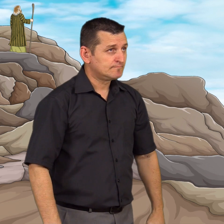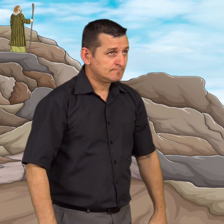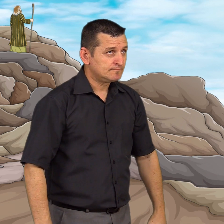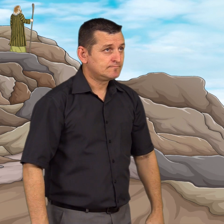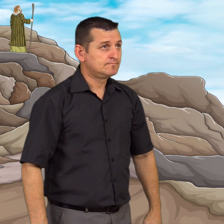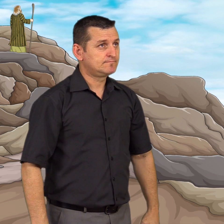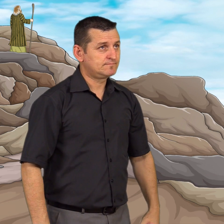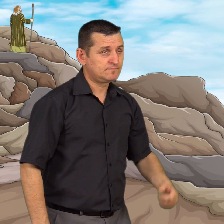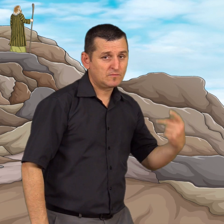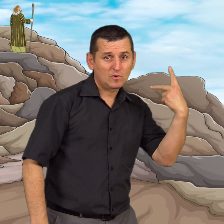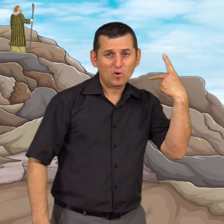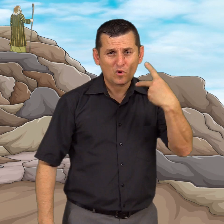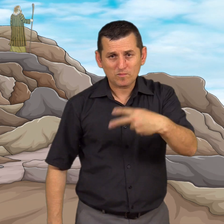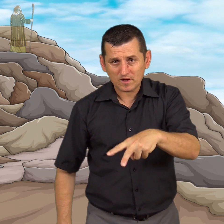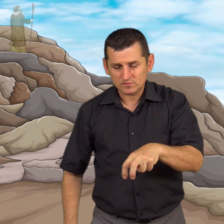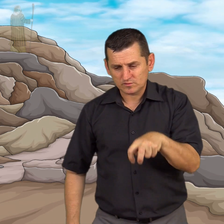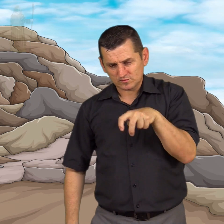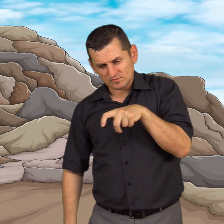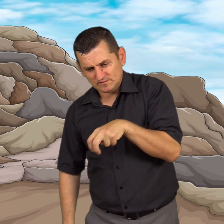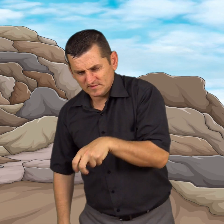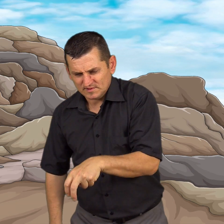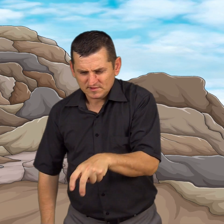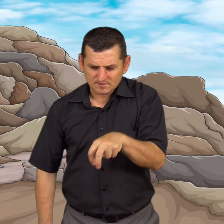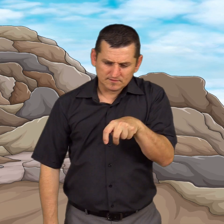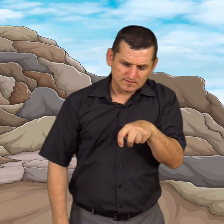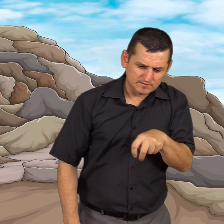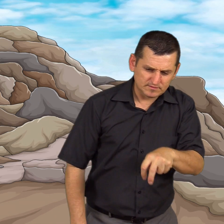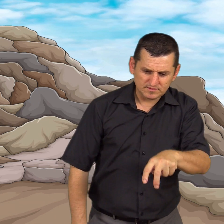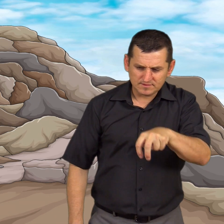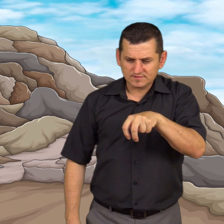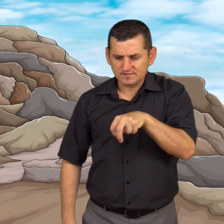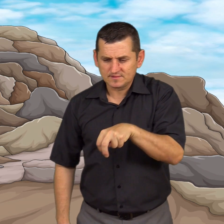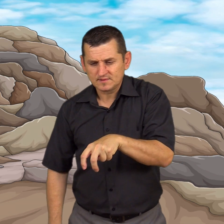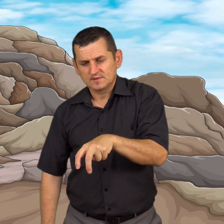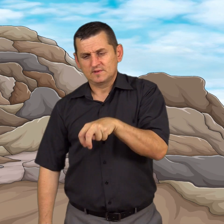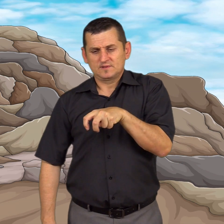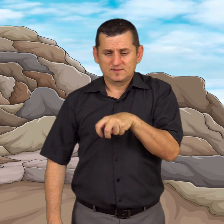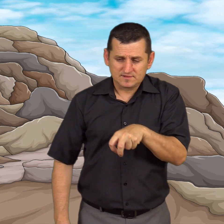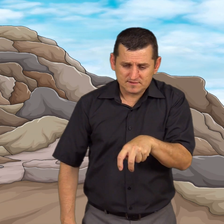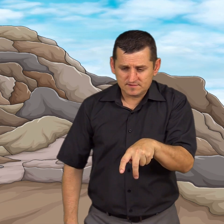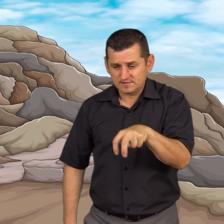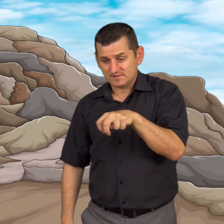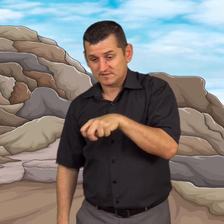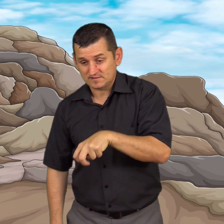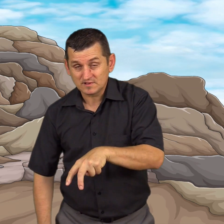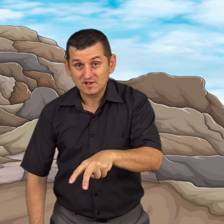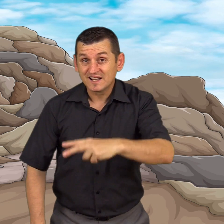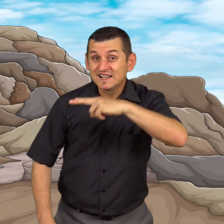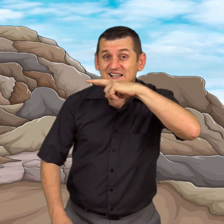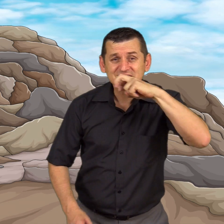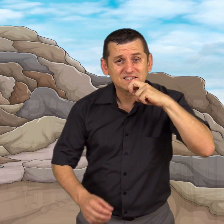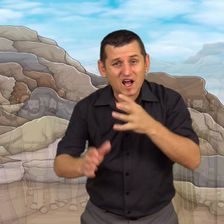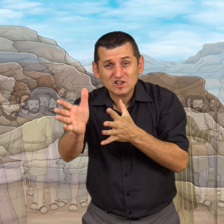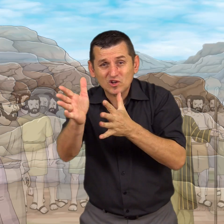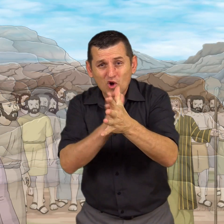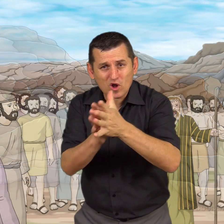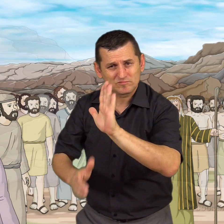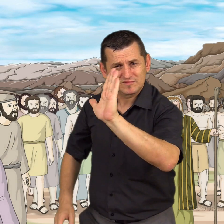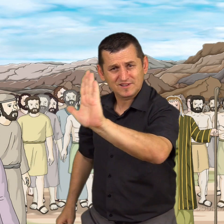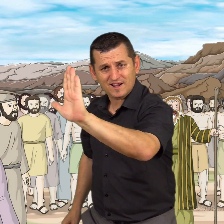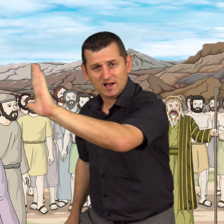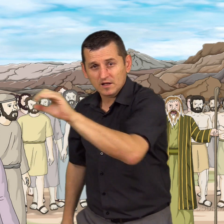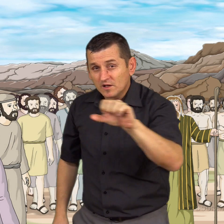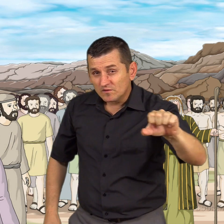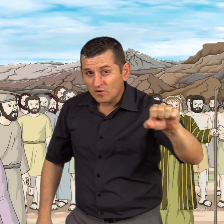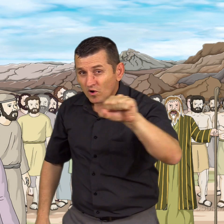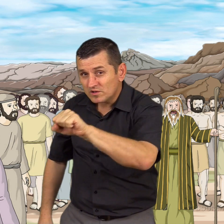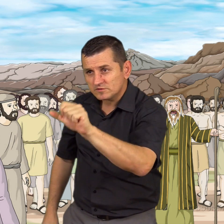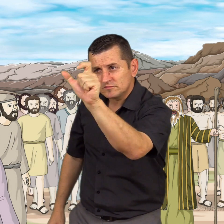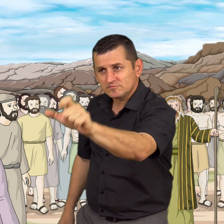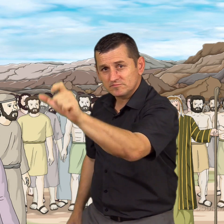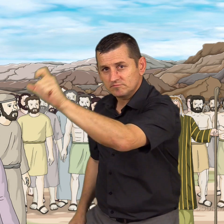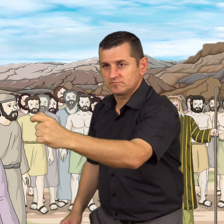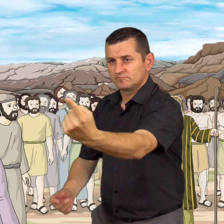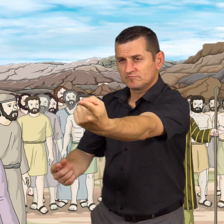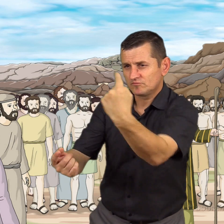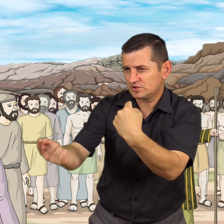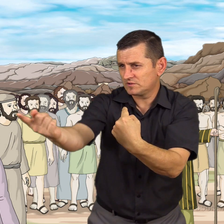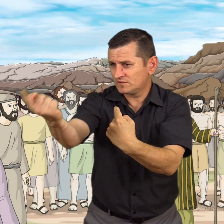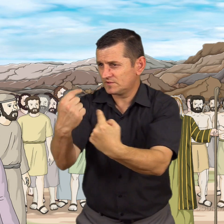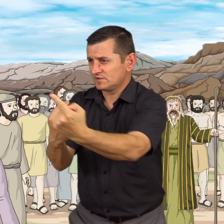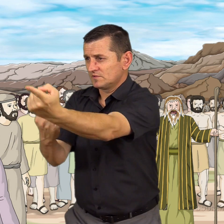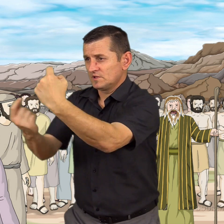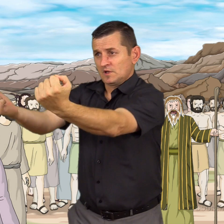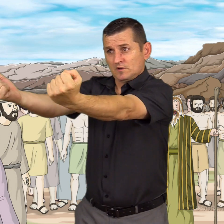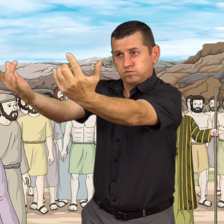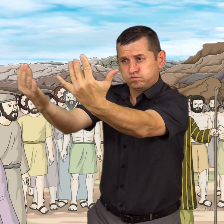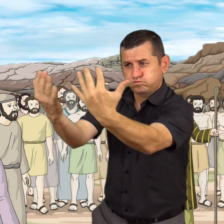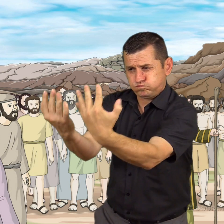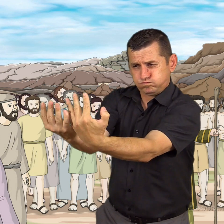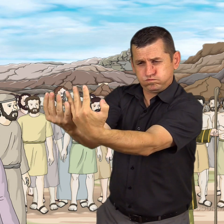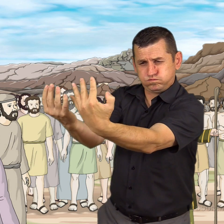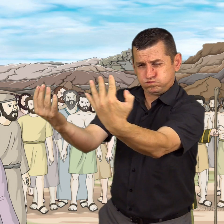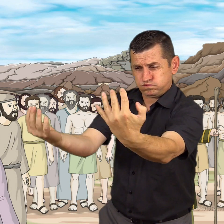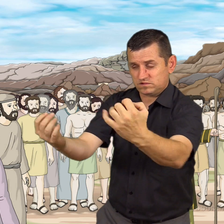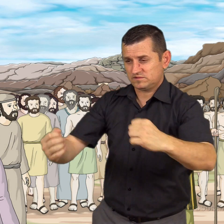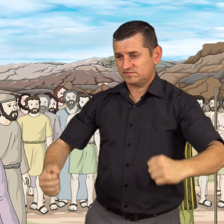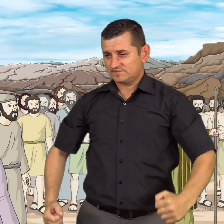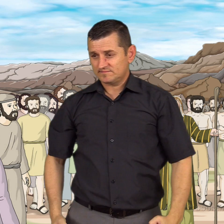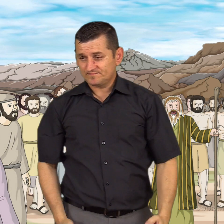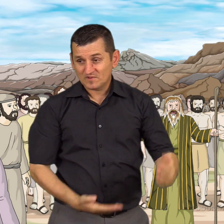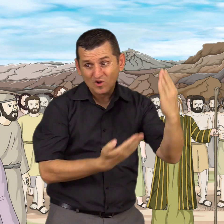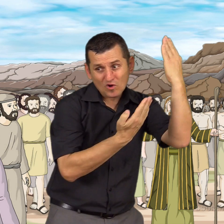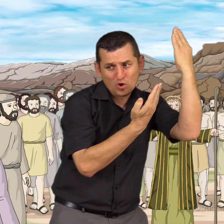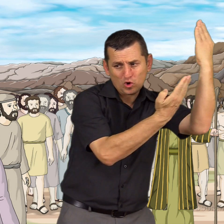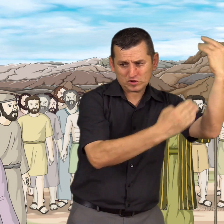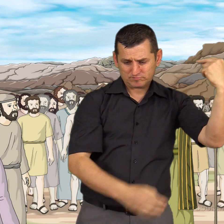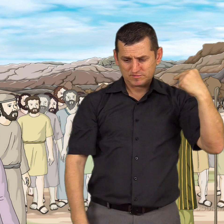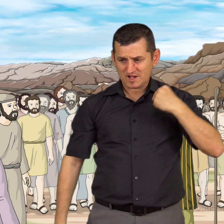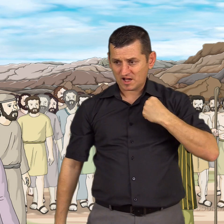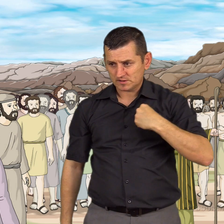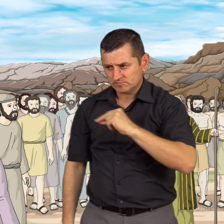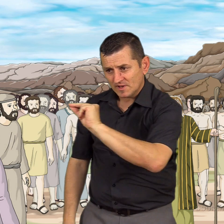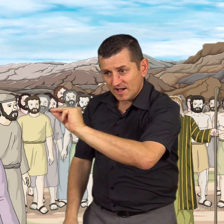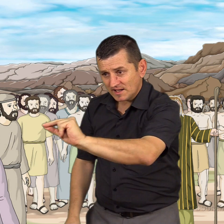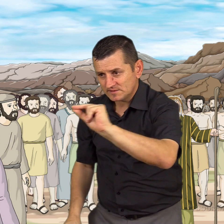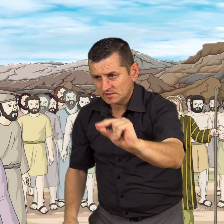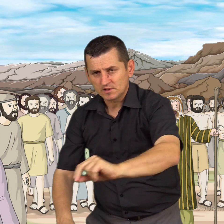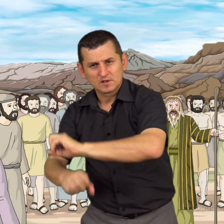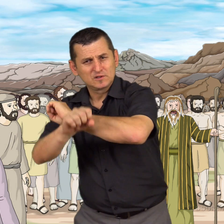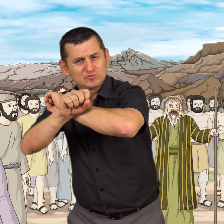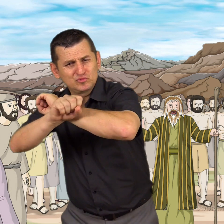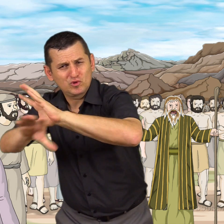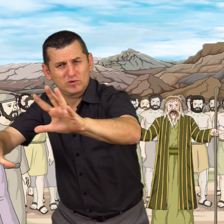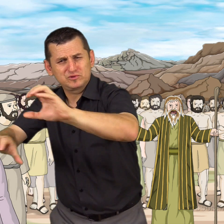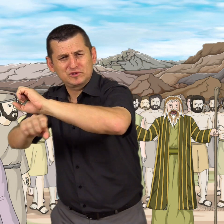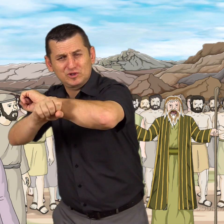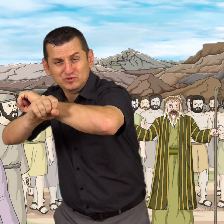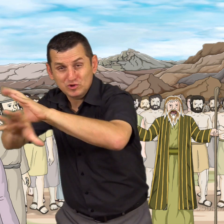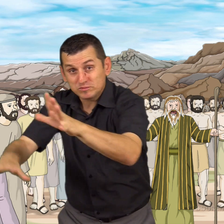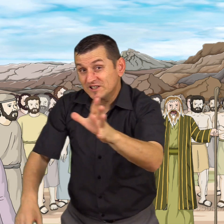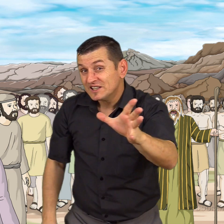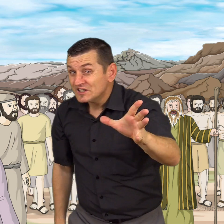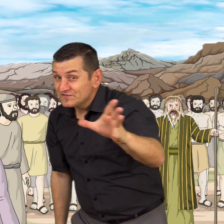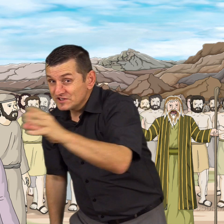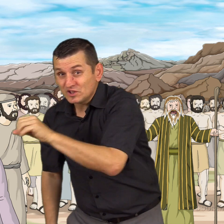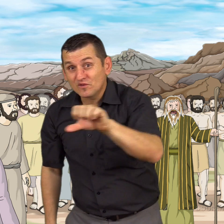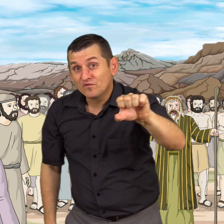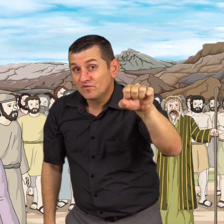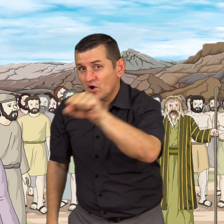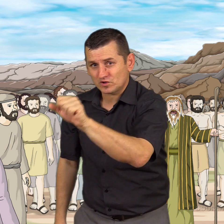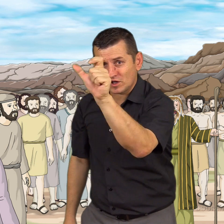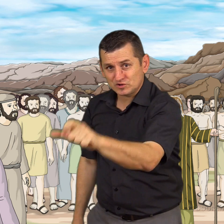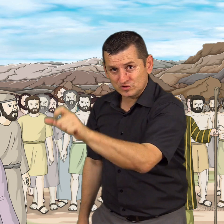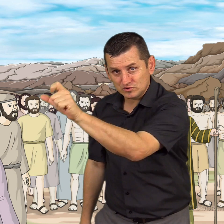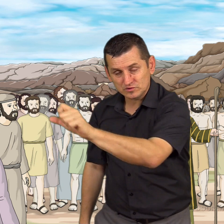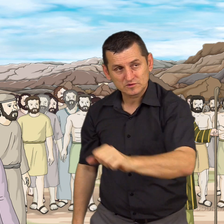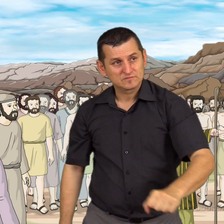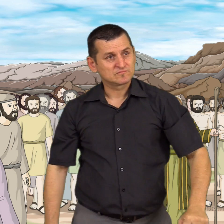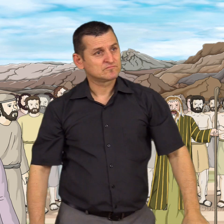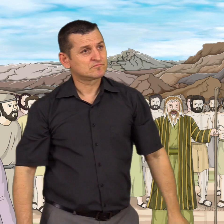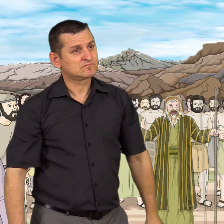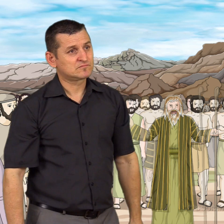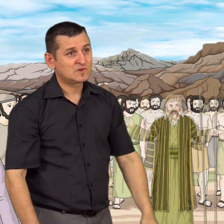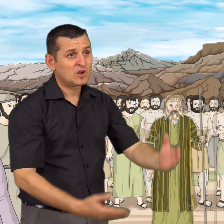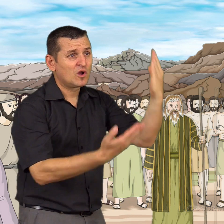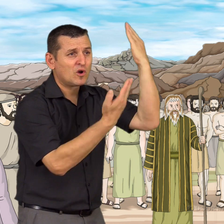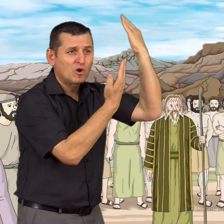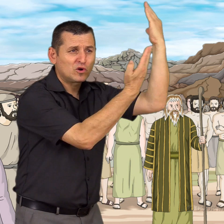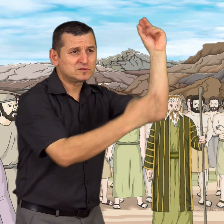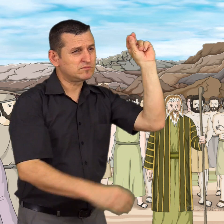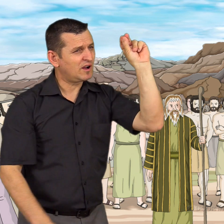So Moses went back and summoned the elders of the people and set before them all these words that the LORD had commanded him.